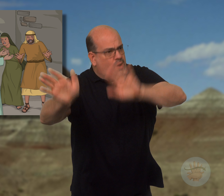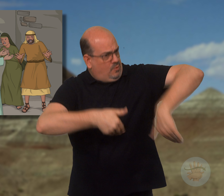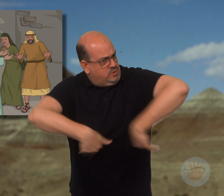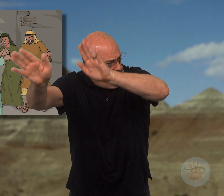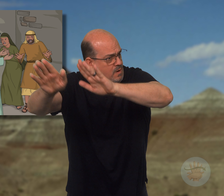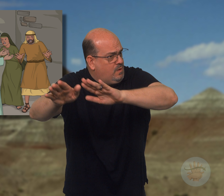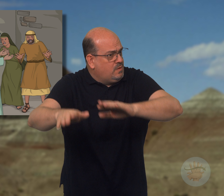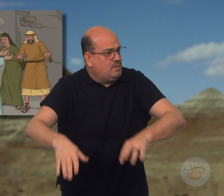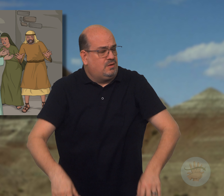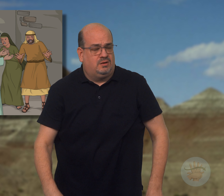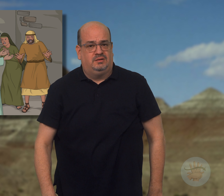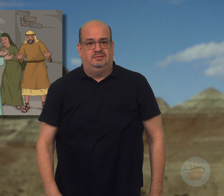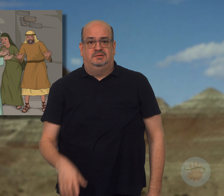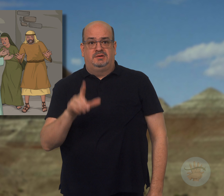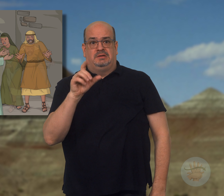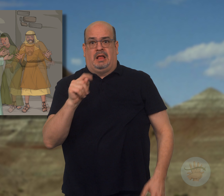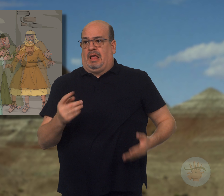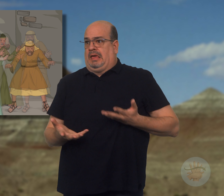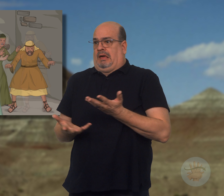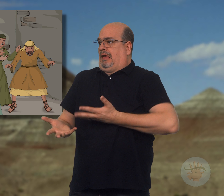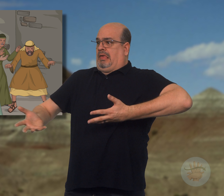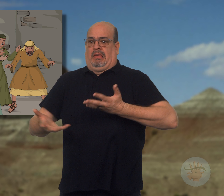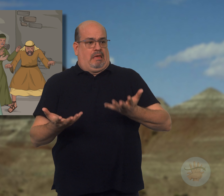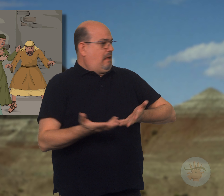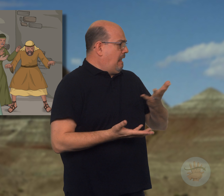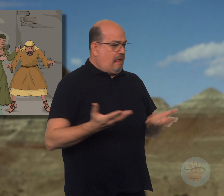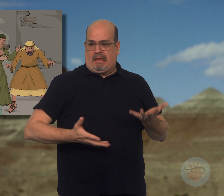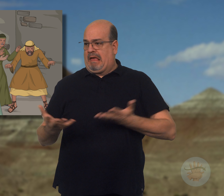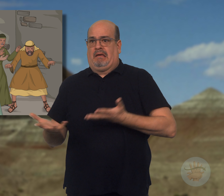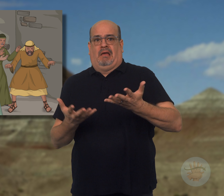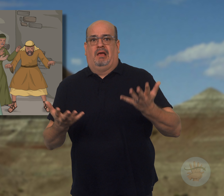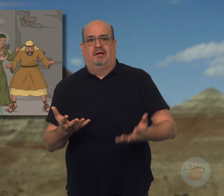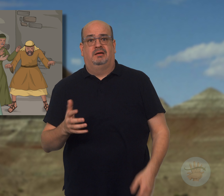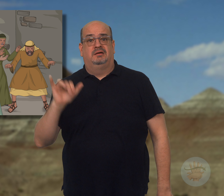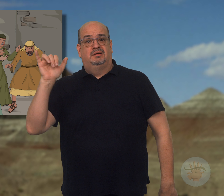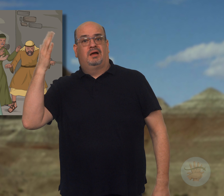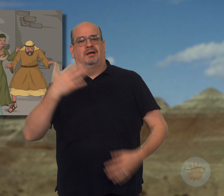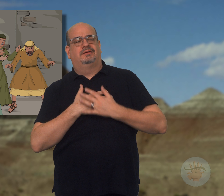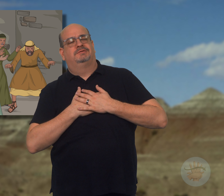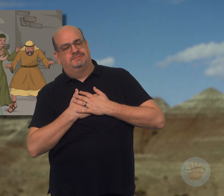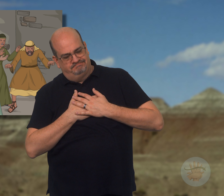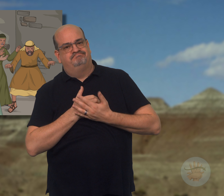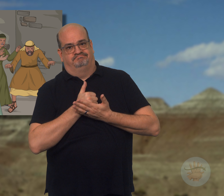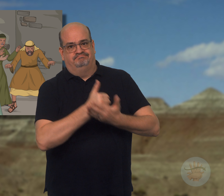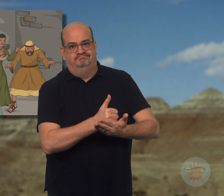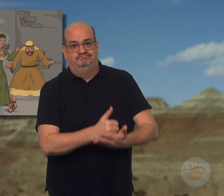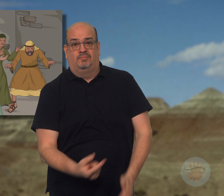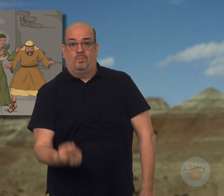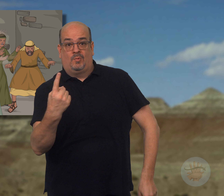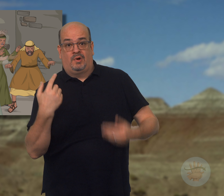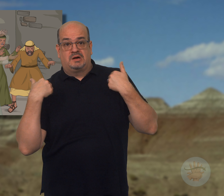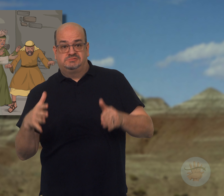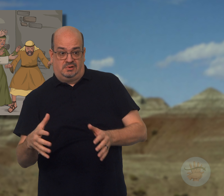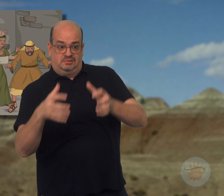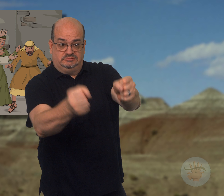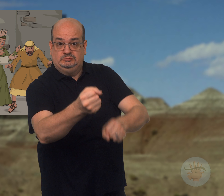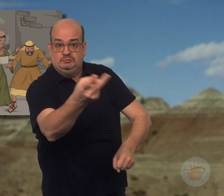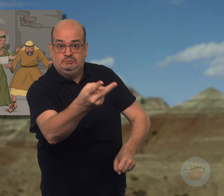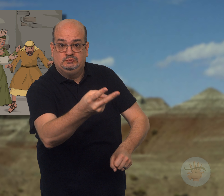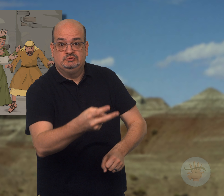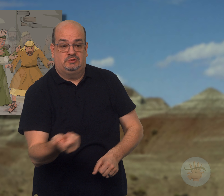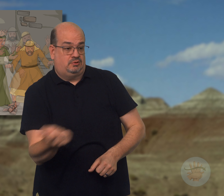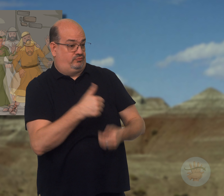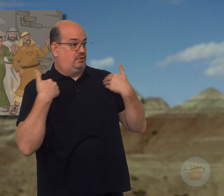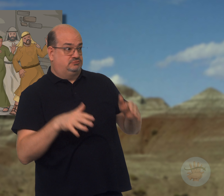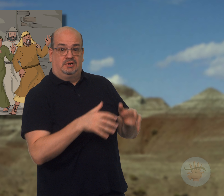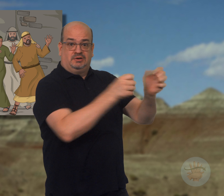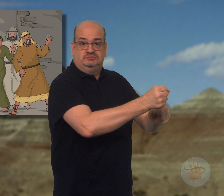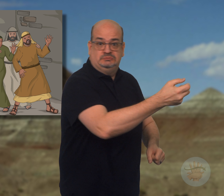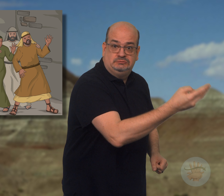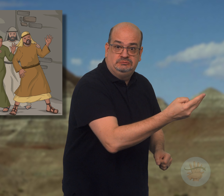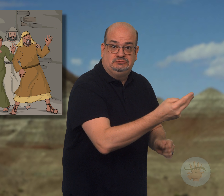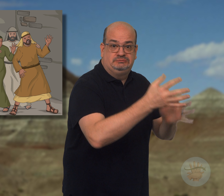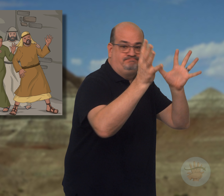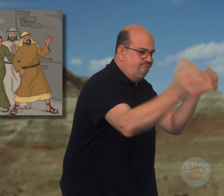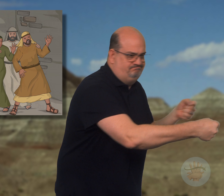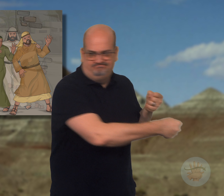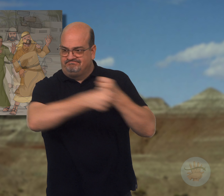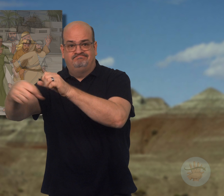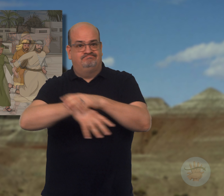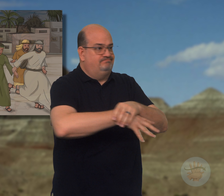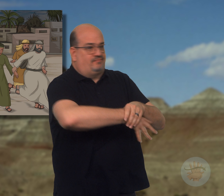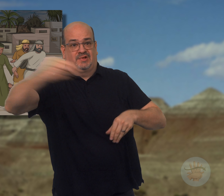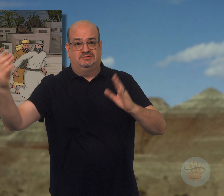But when Lot hesitated, the men grabbed his hand and the hands of his wife and his two daughters.